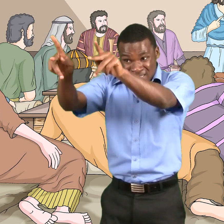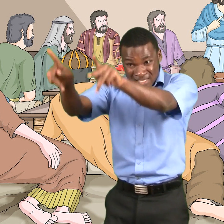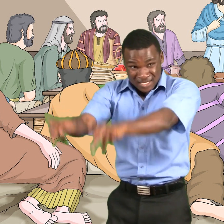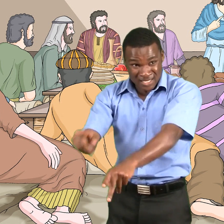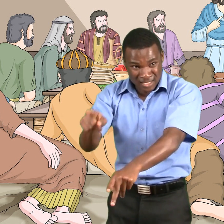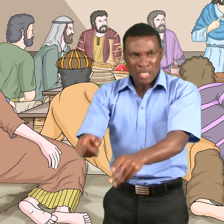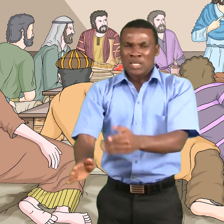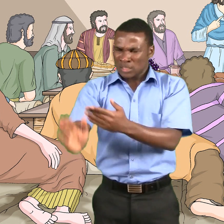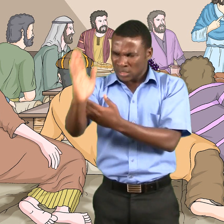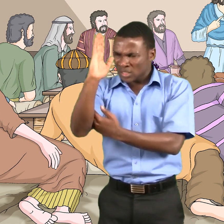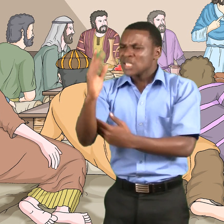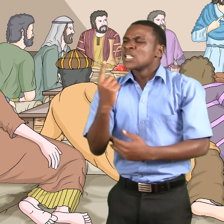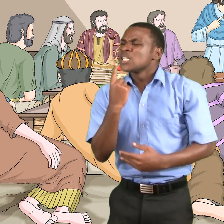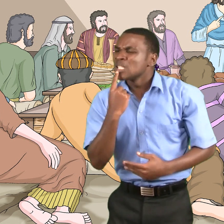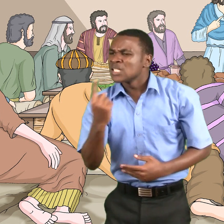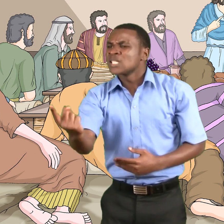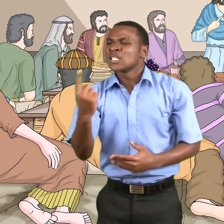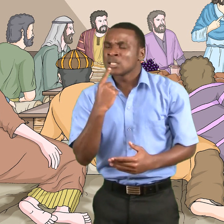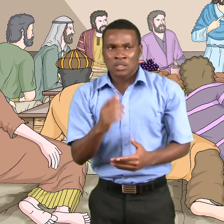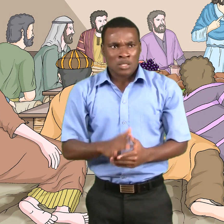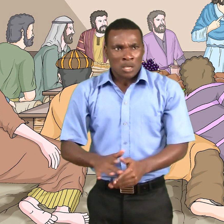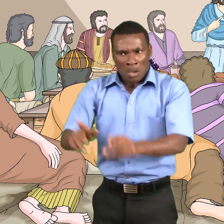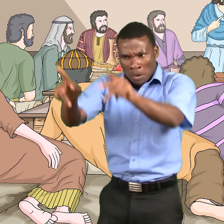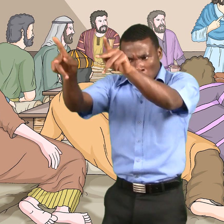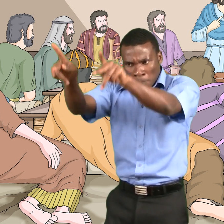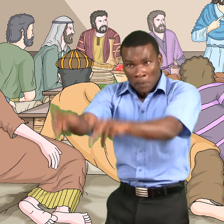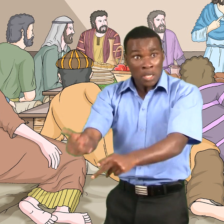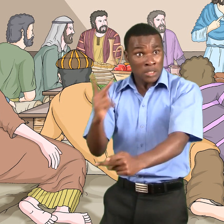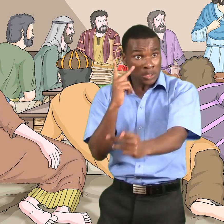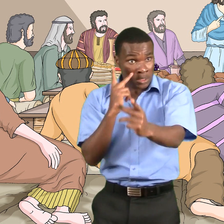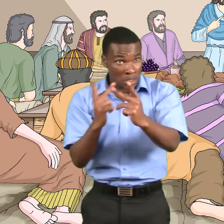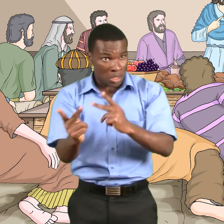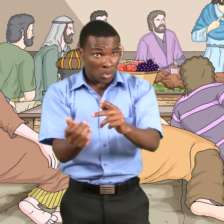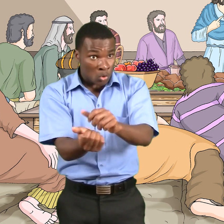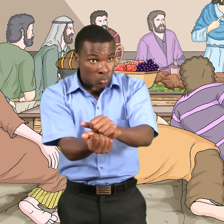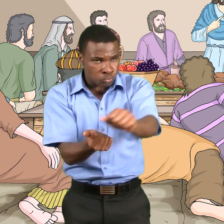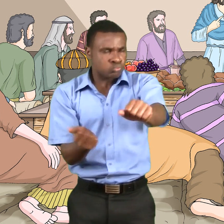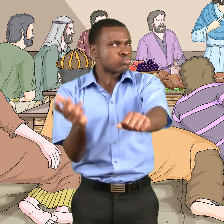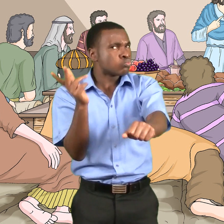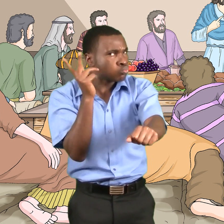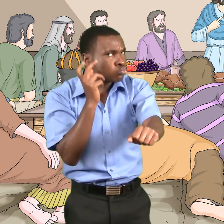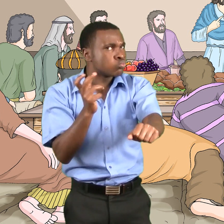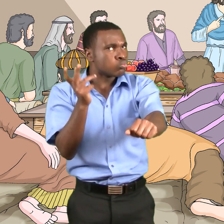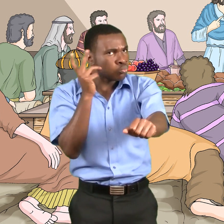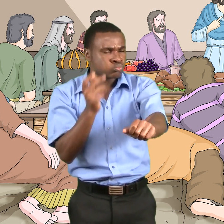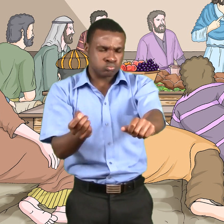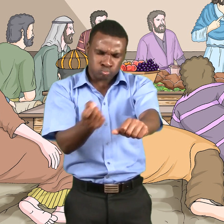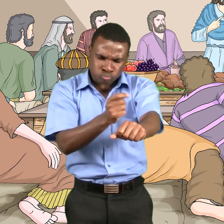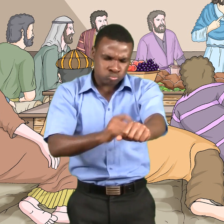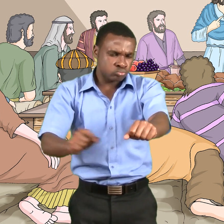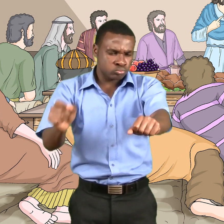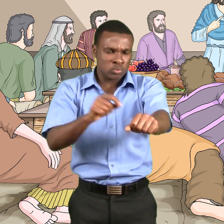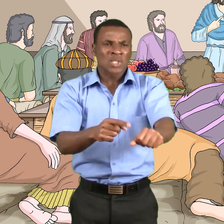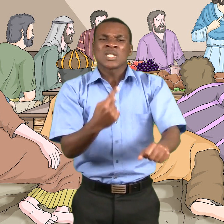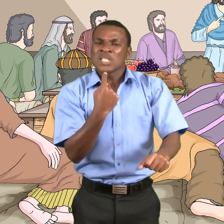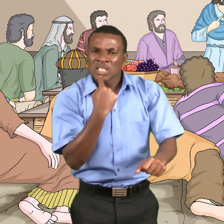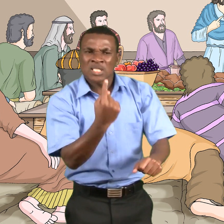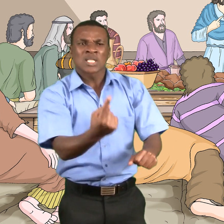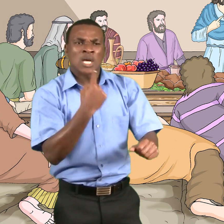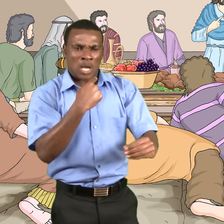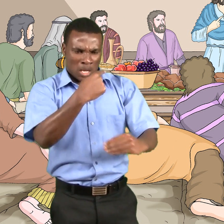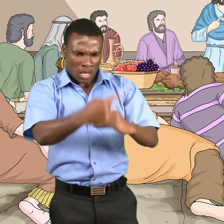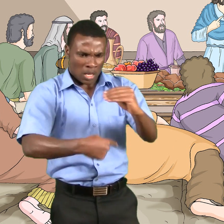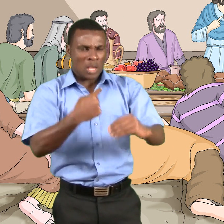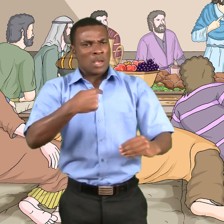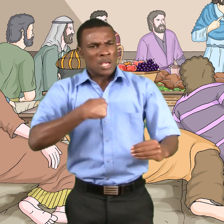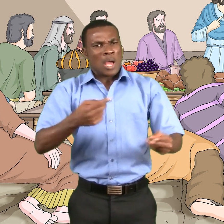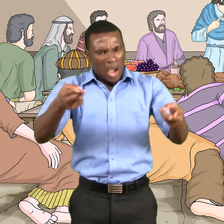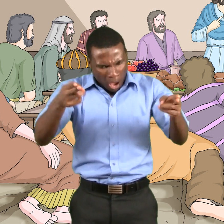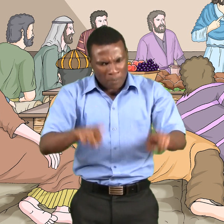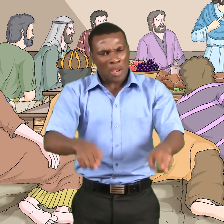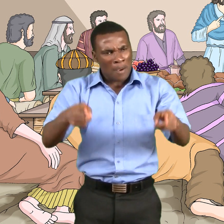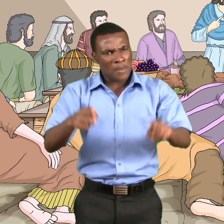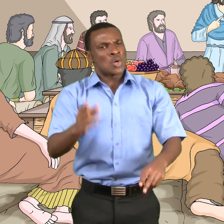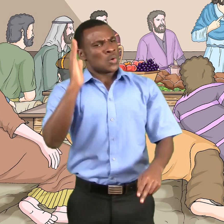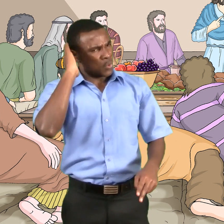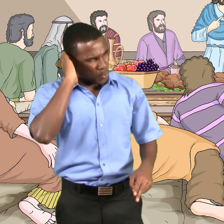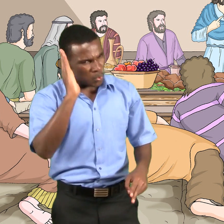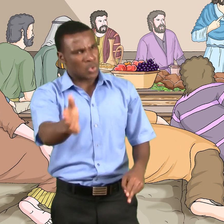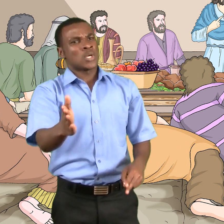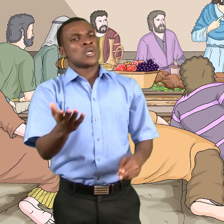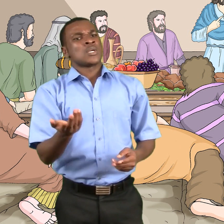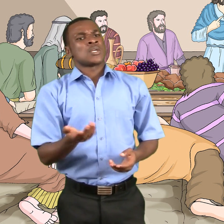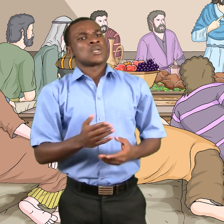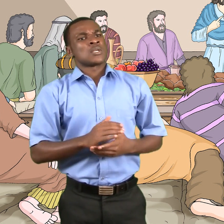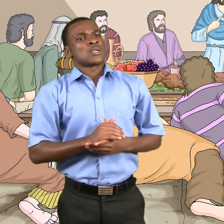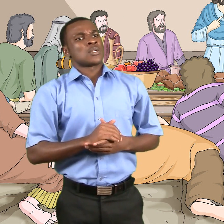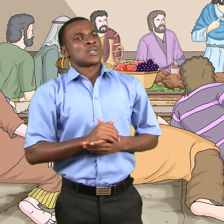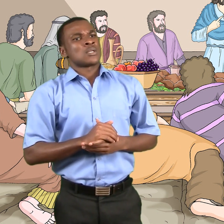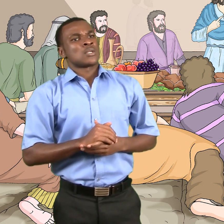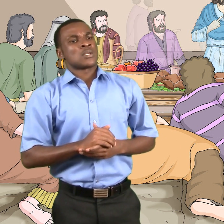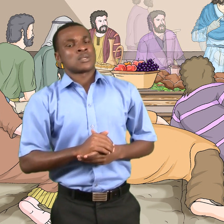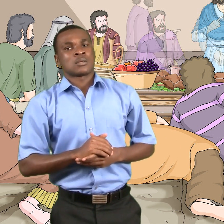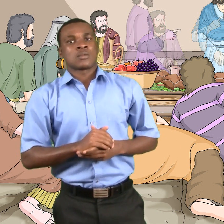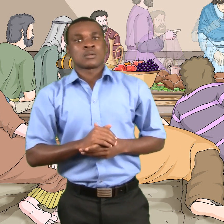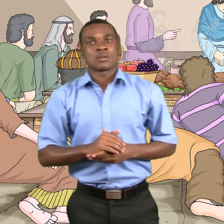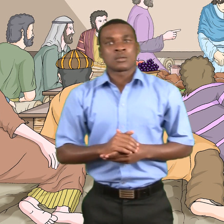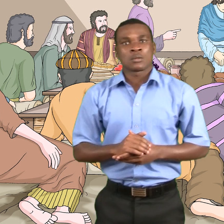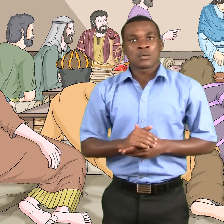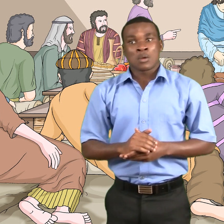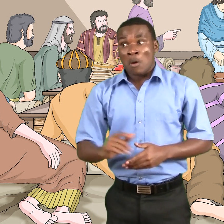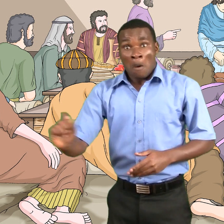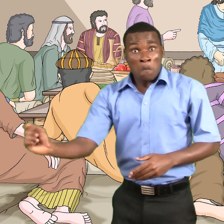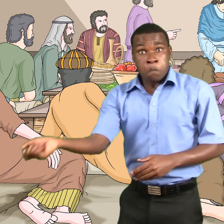It would be better for him if he had not been born.”